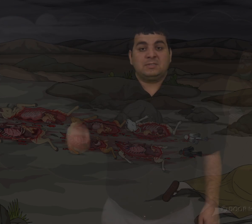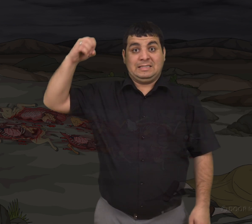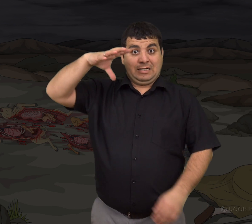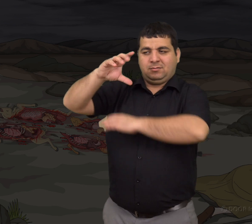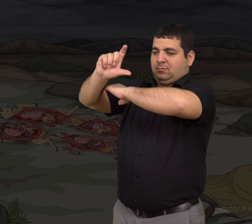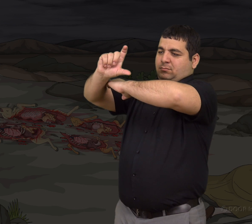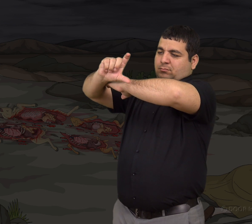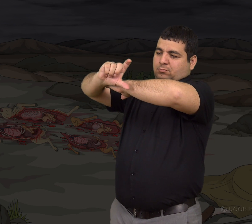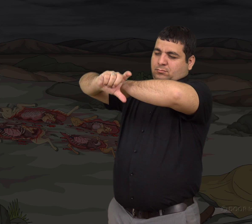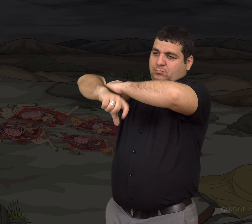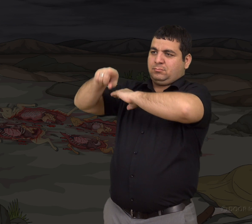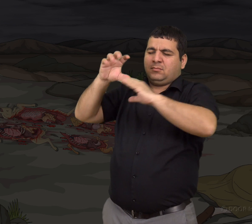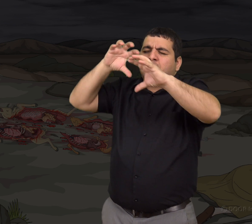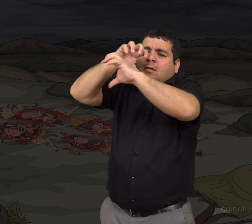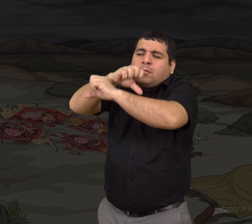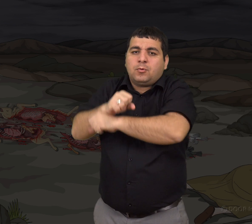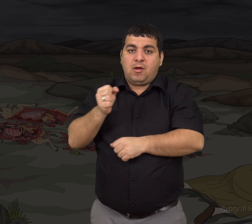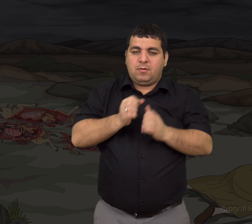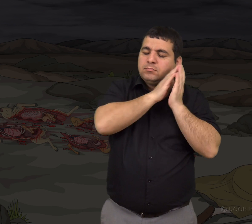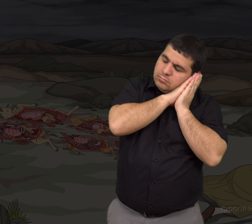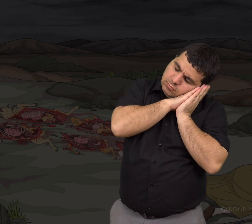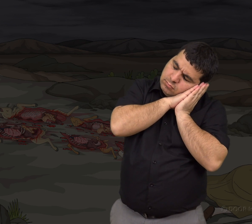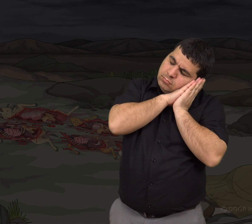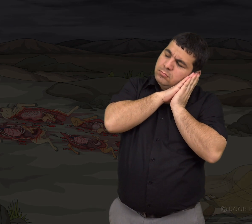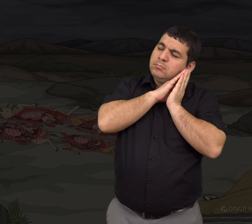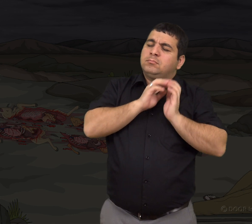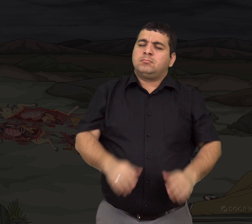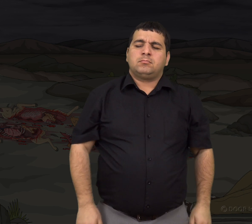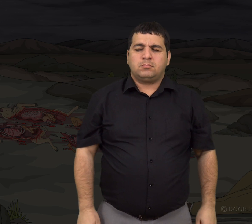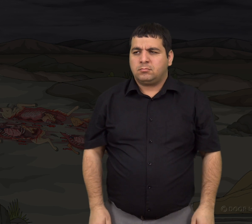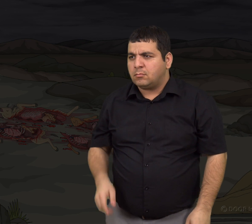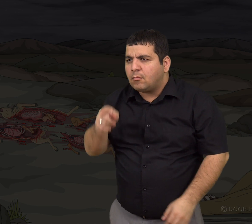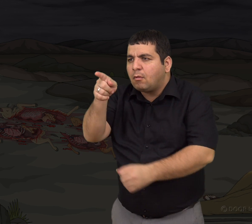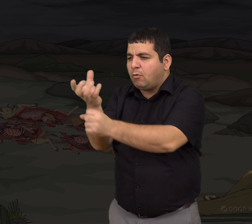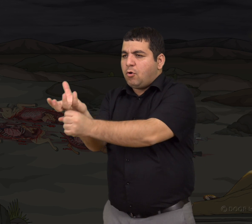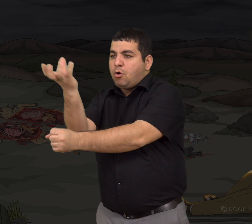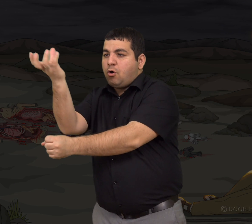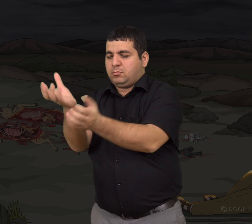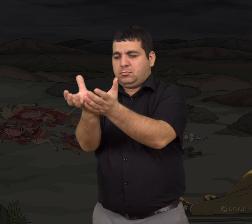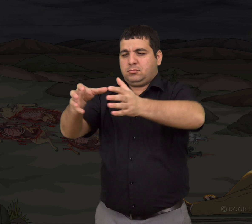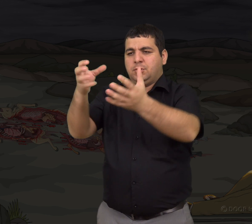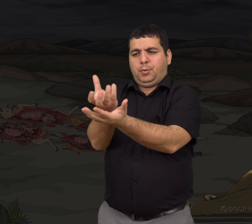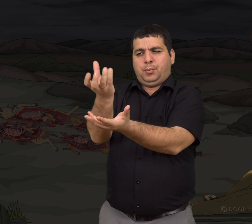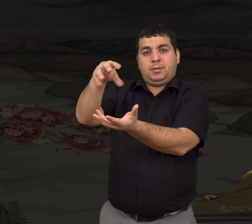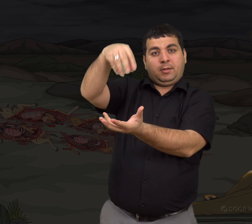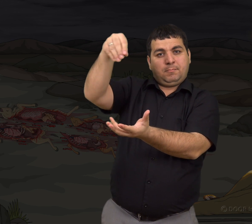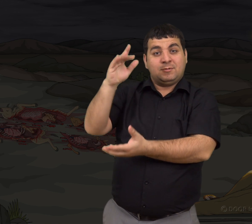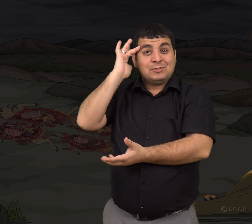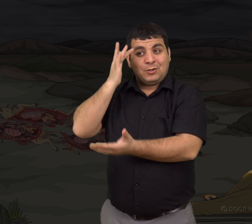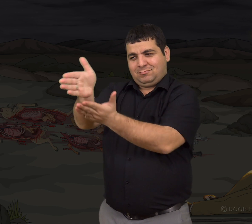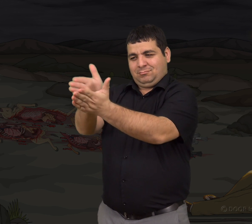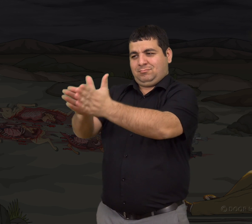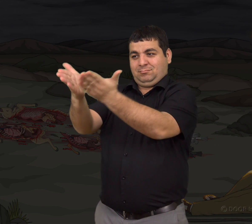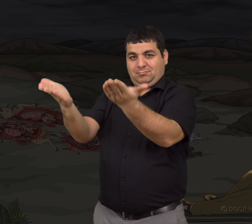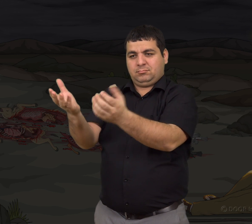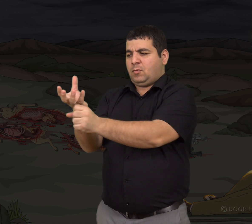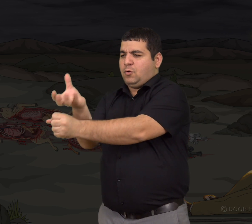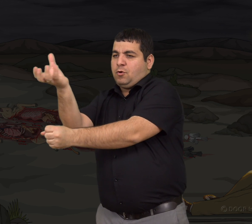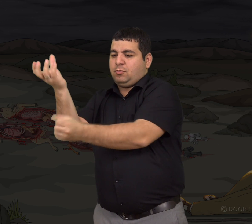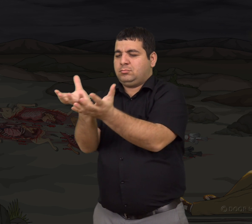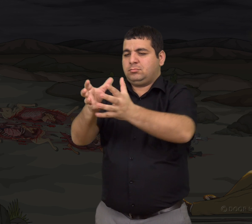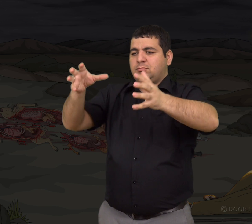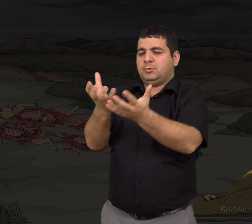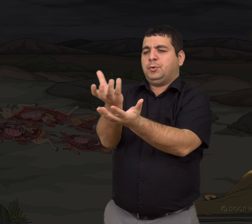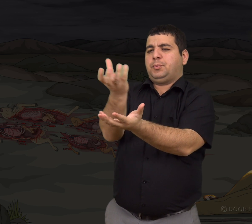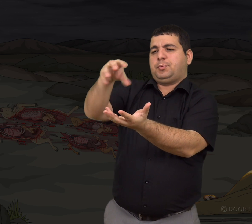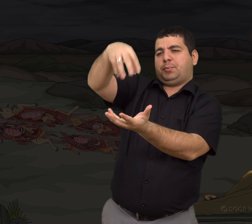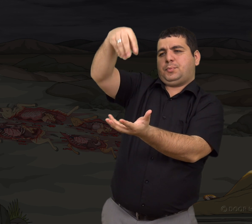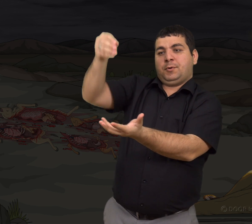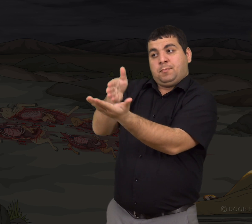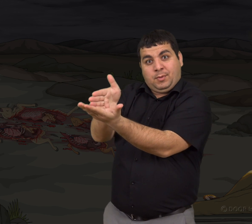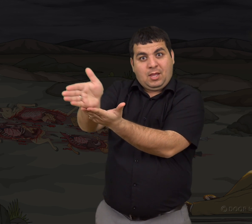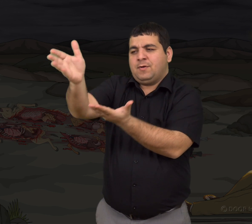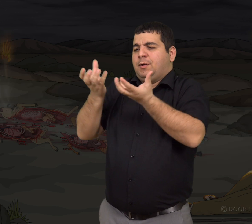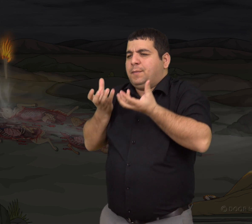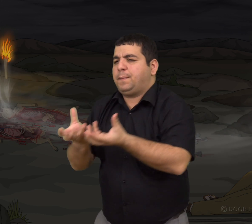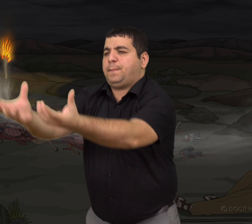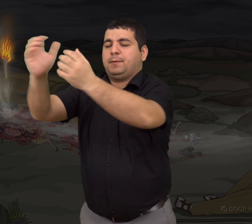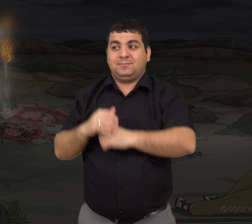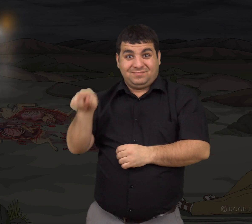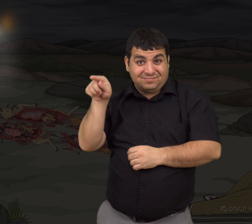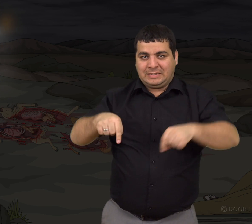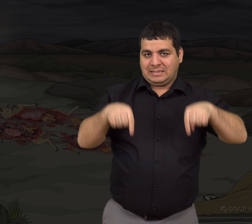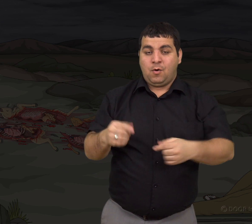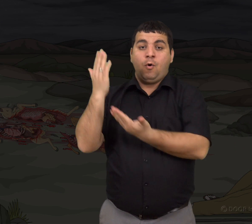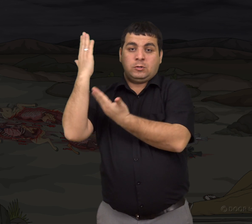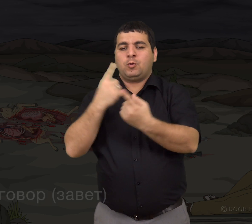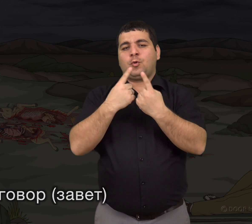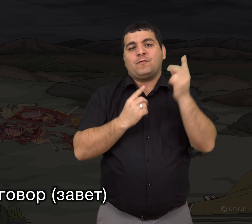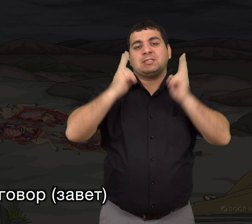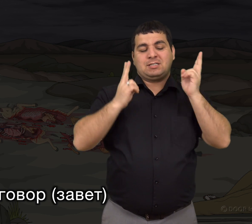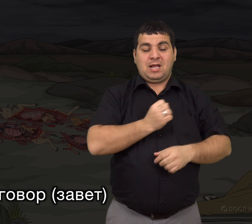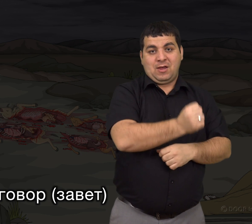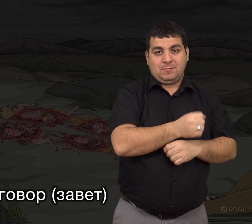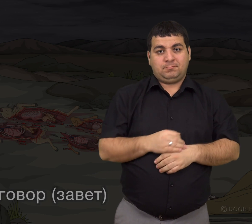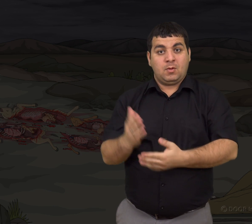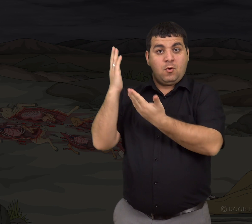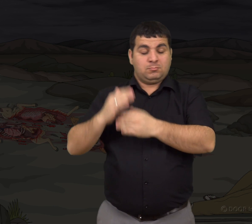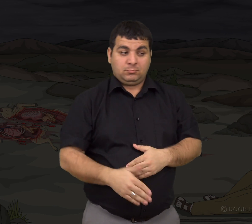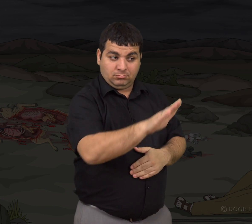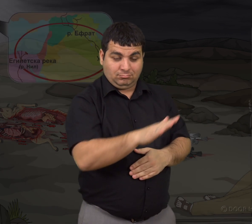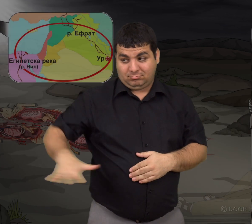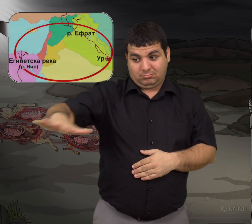When the sun had set and darkness had fallen, behold, a smoking firepot and a flaming torch appeared and passed between the halves of the carcasses.